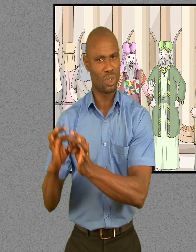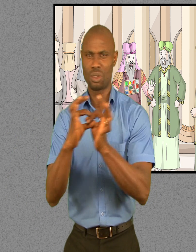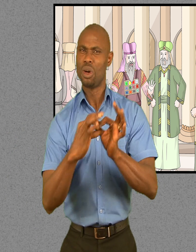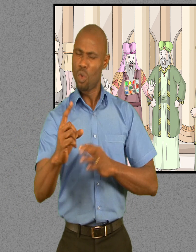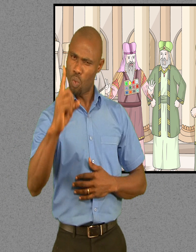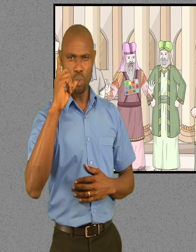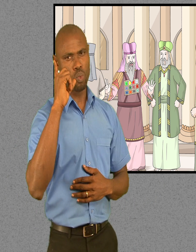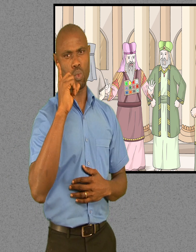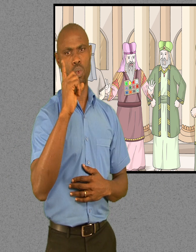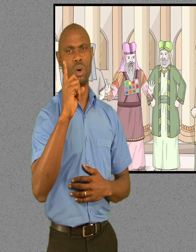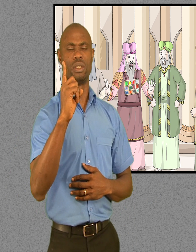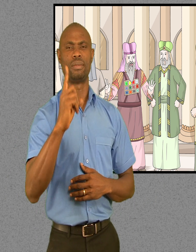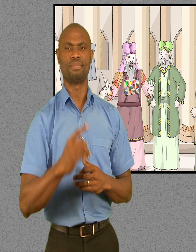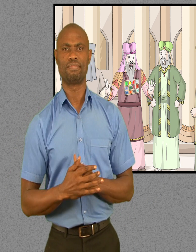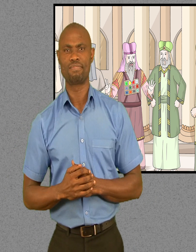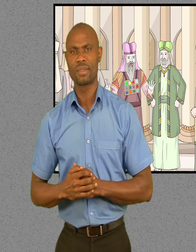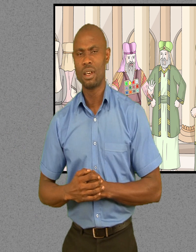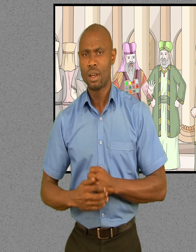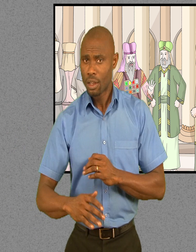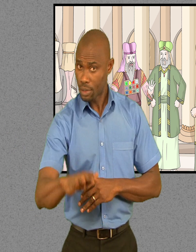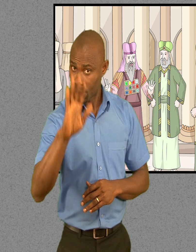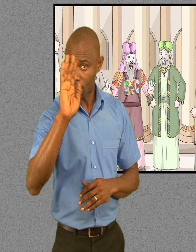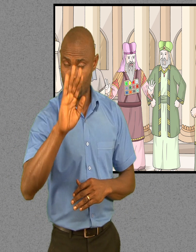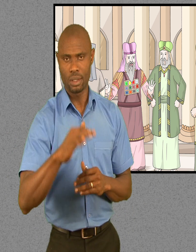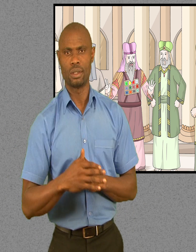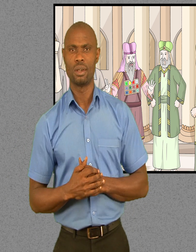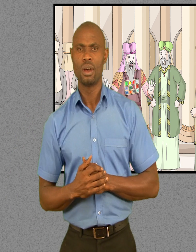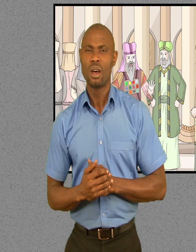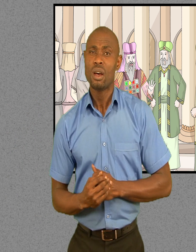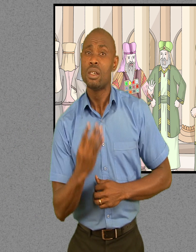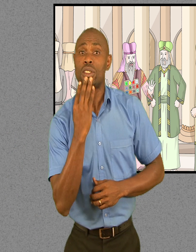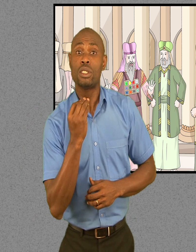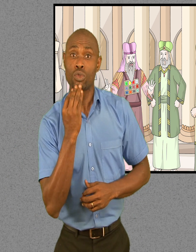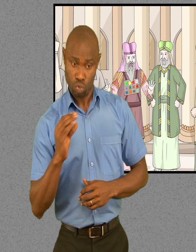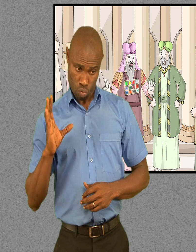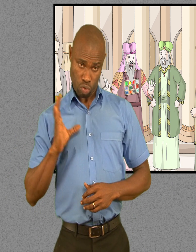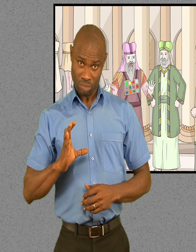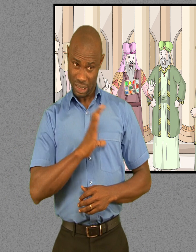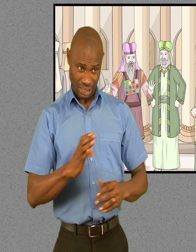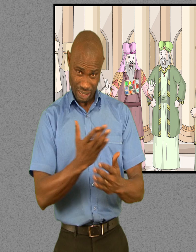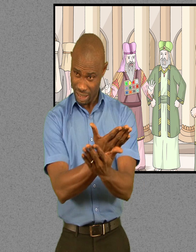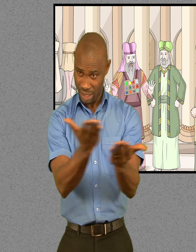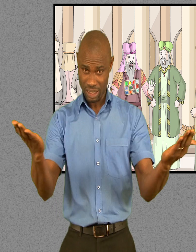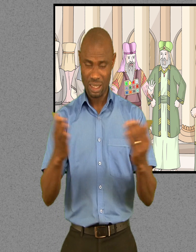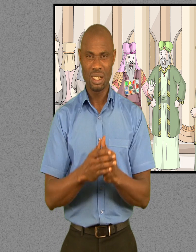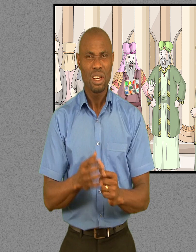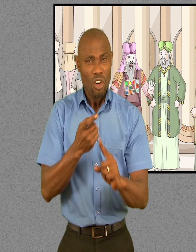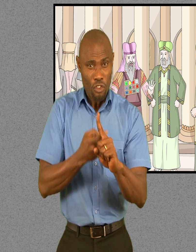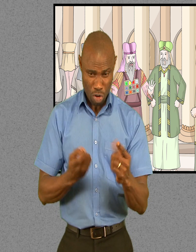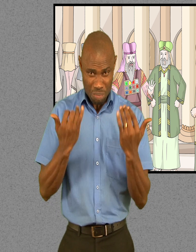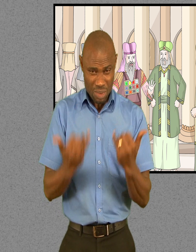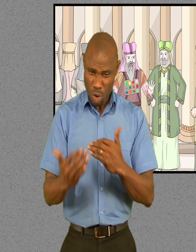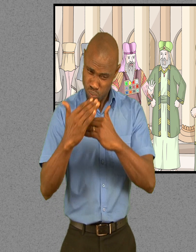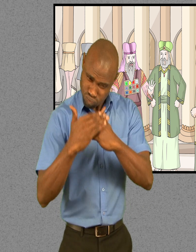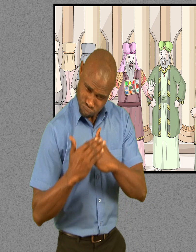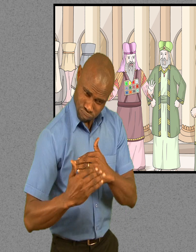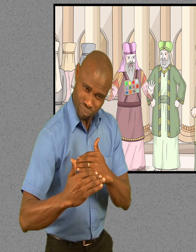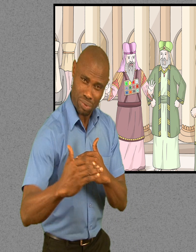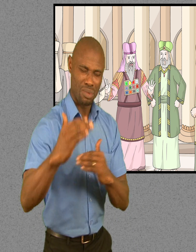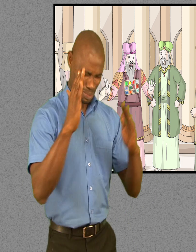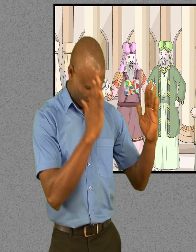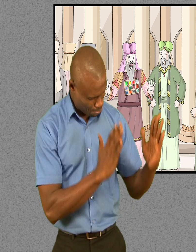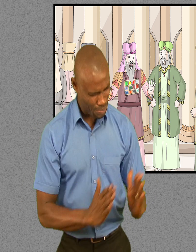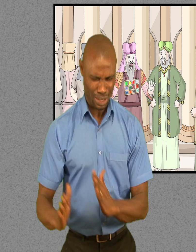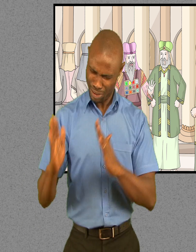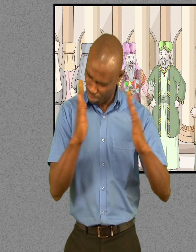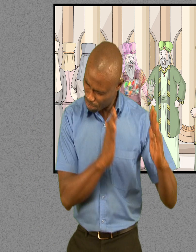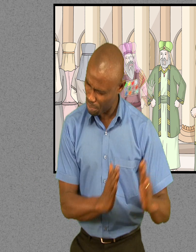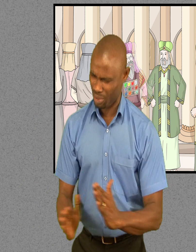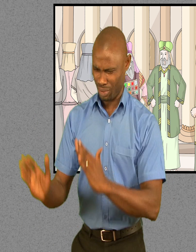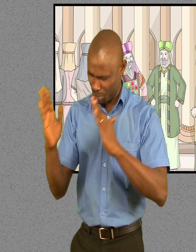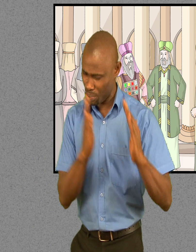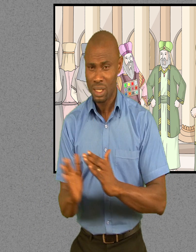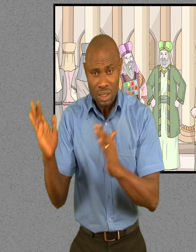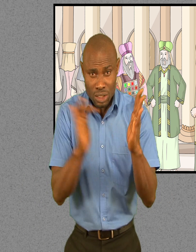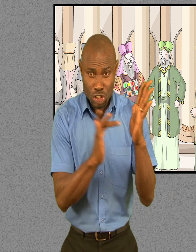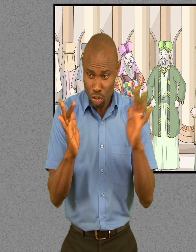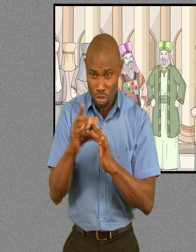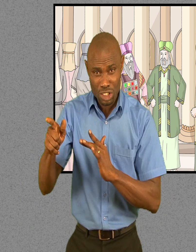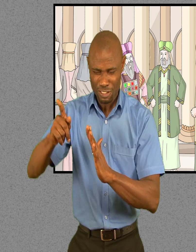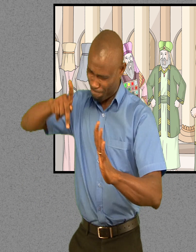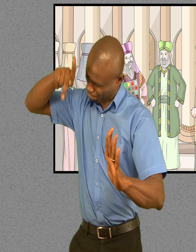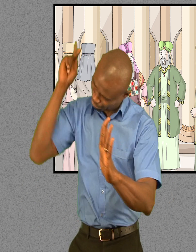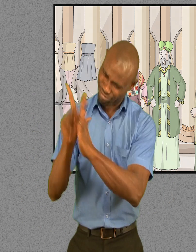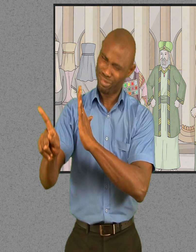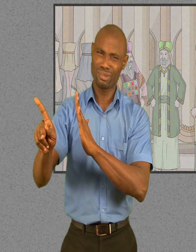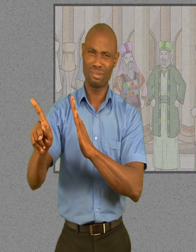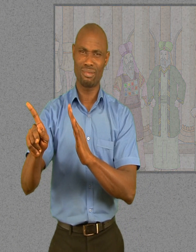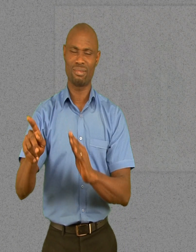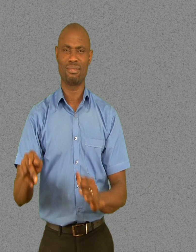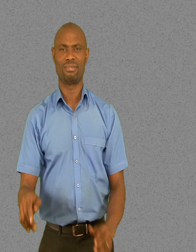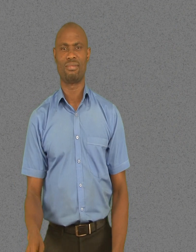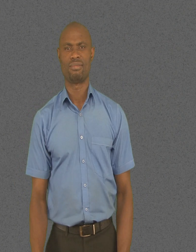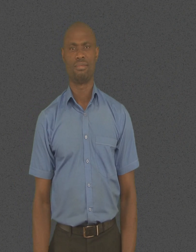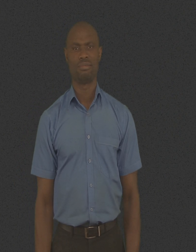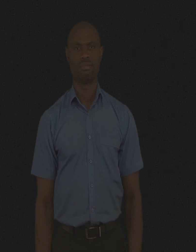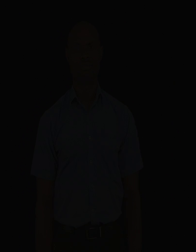So from that day on they plotted to kill Him.